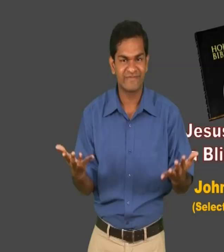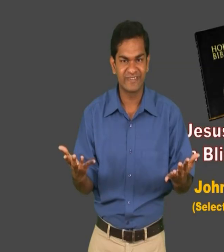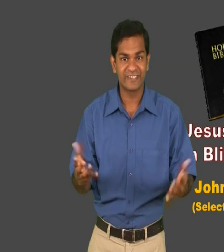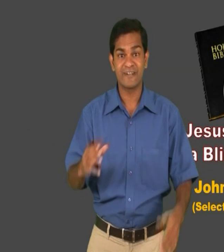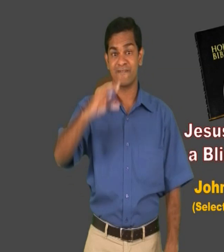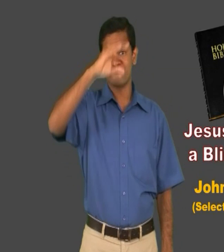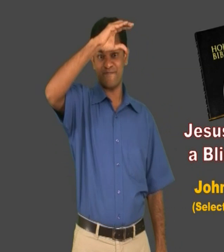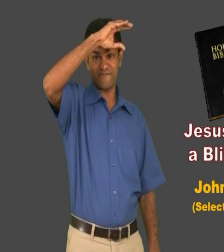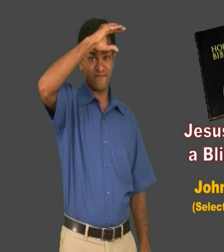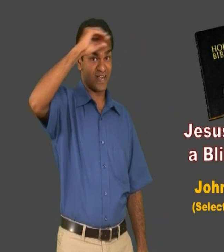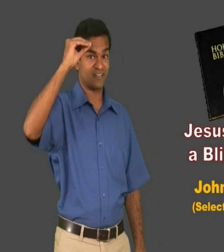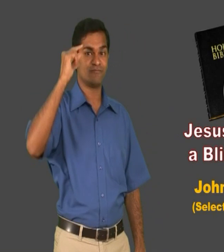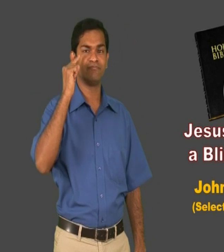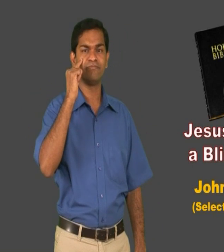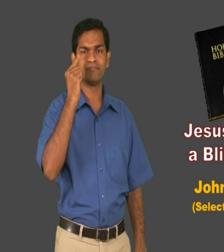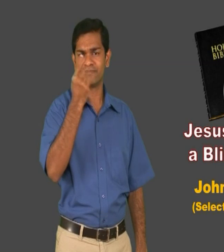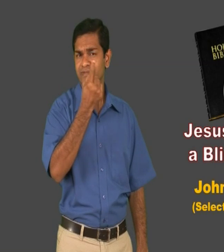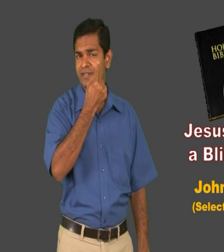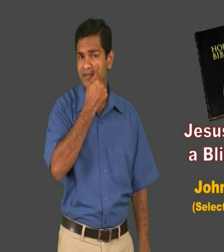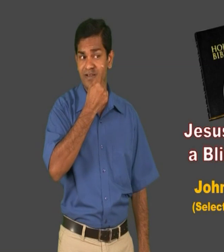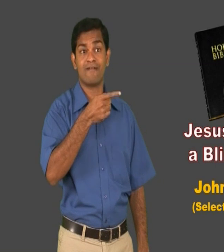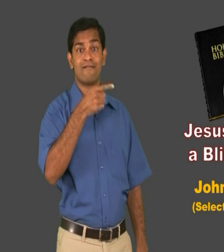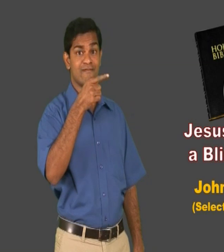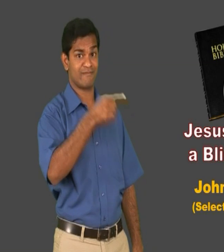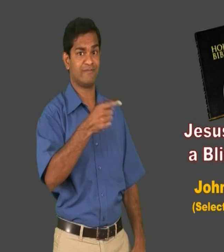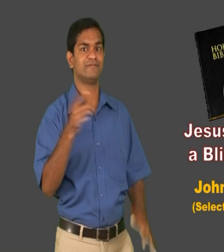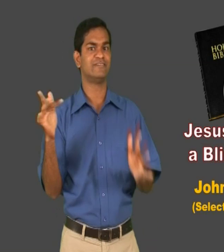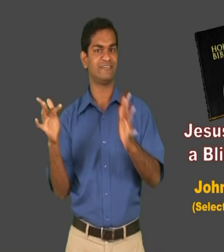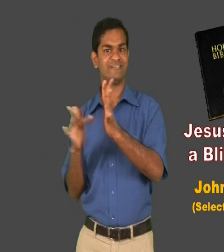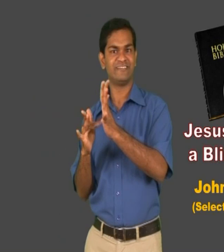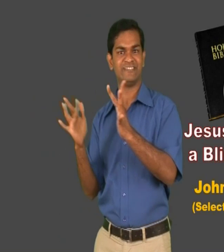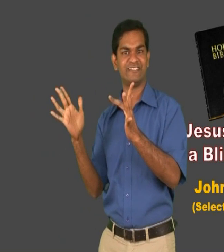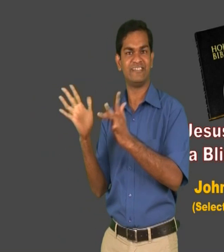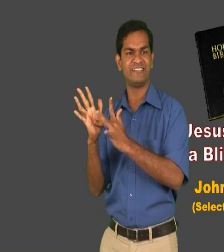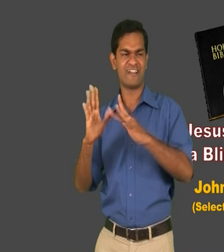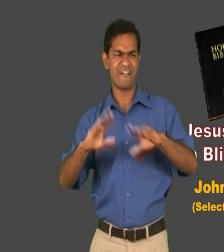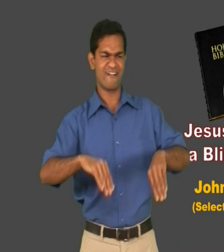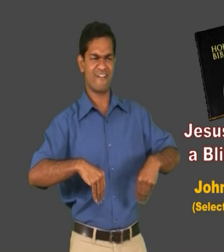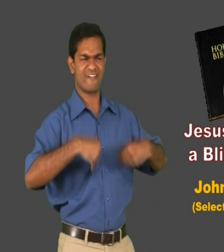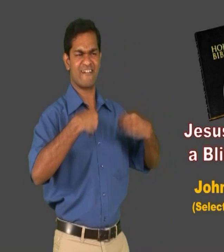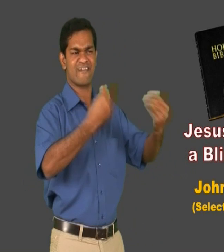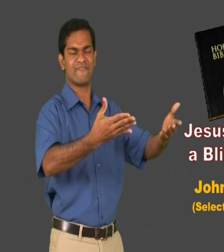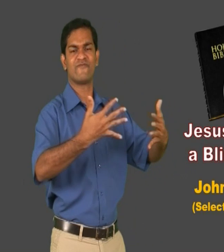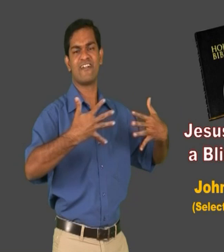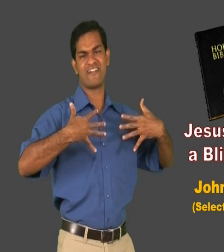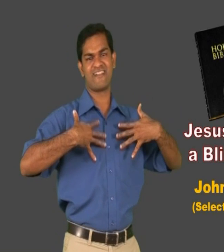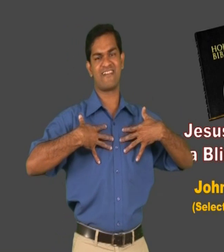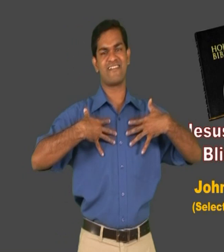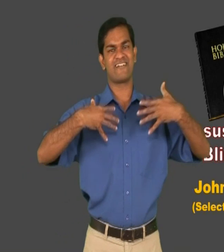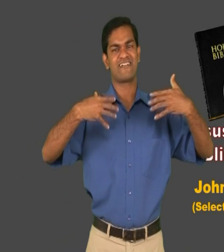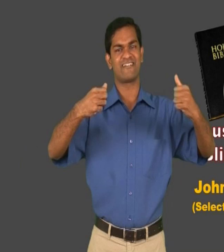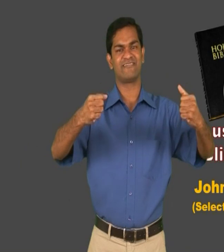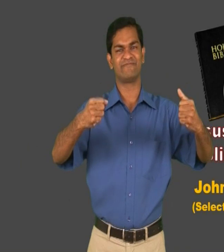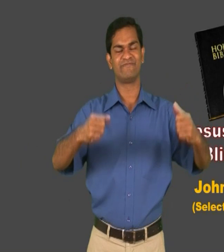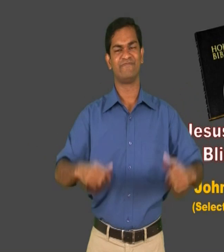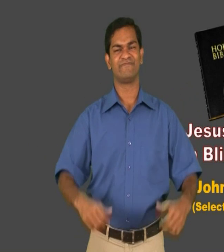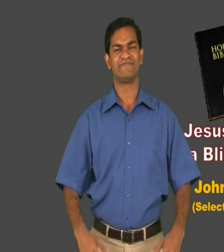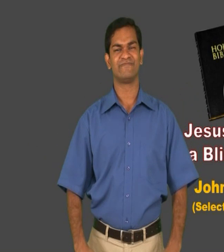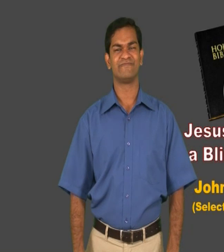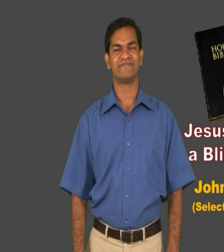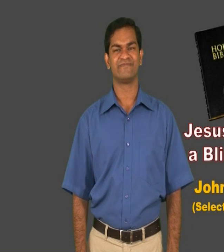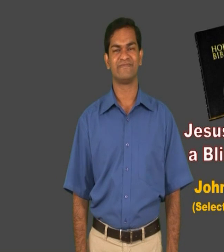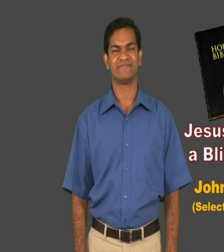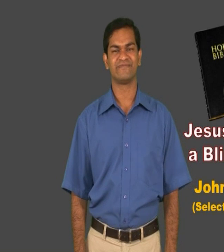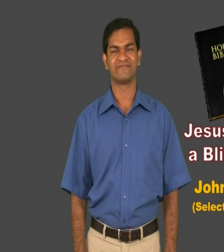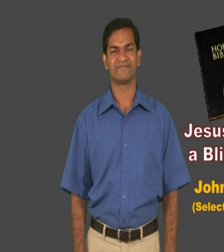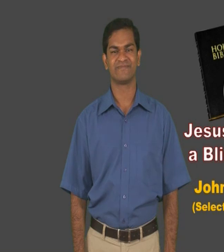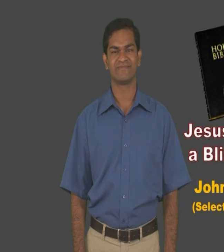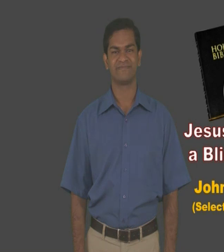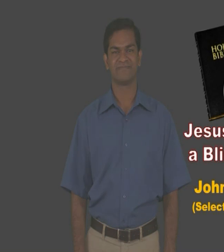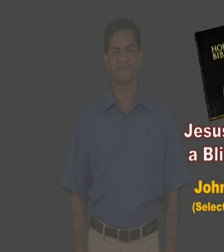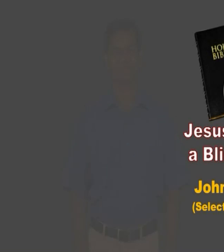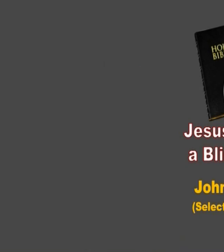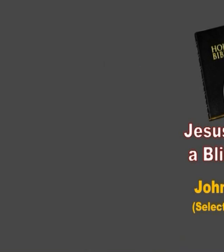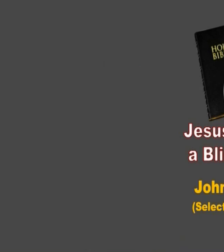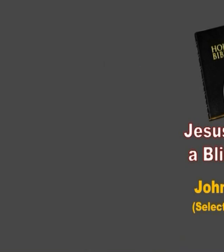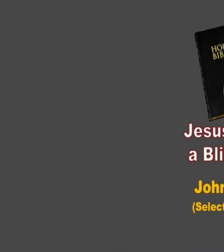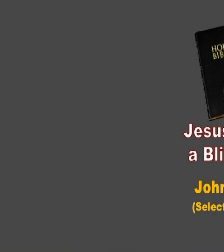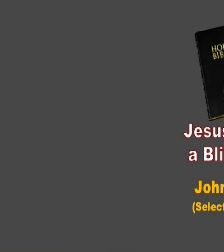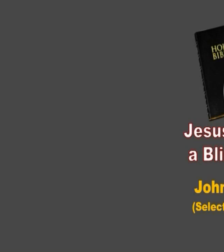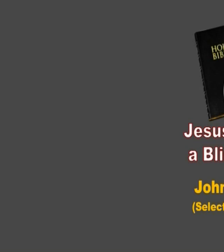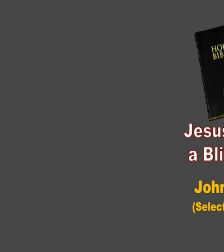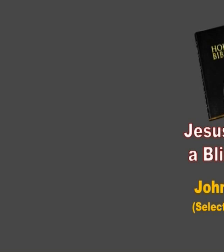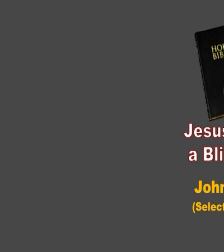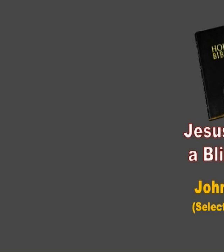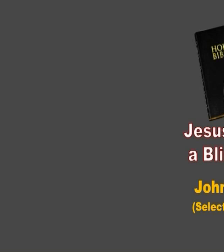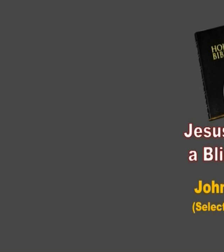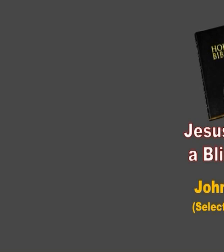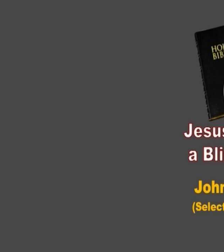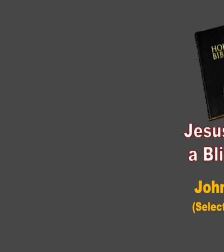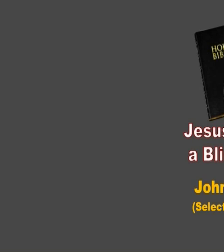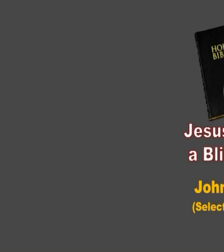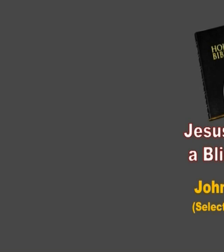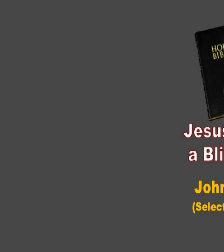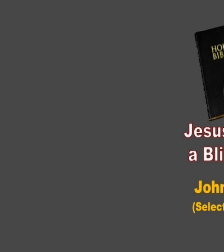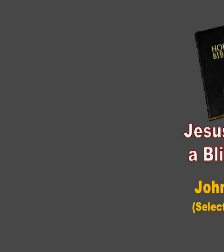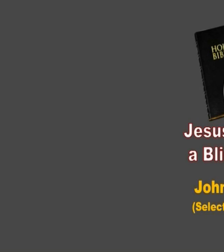Jesus heals blind man